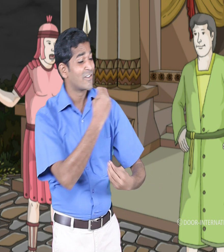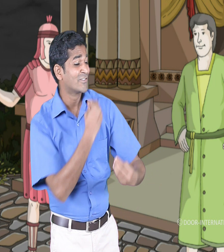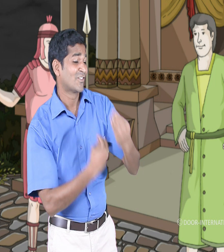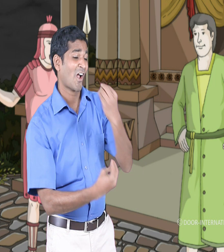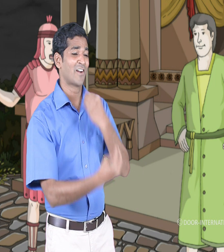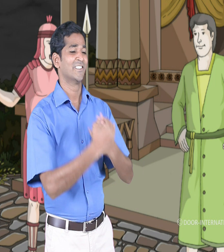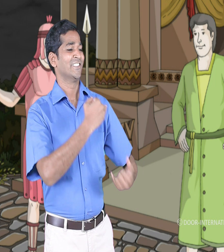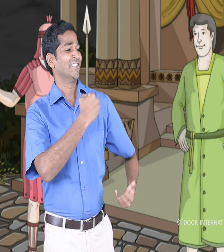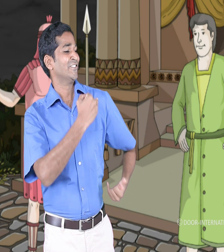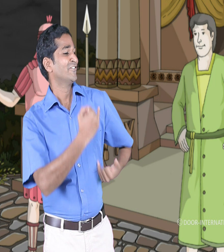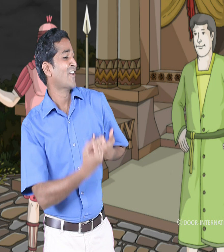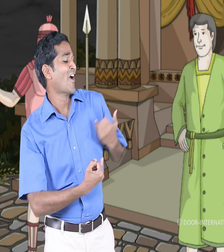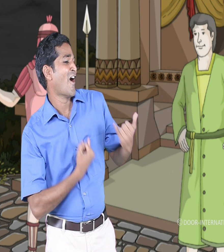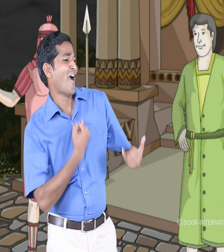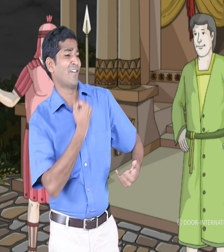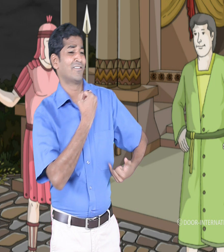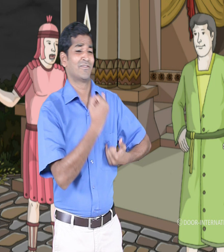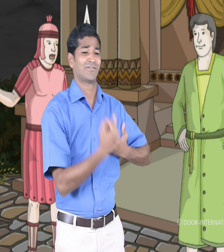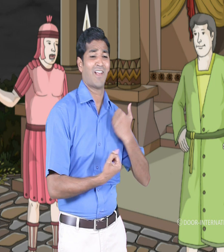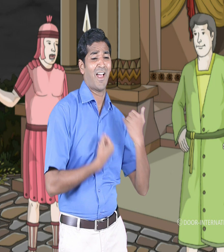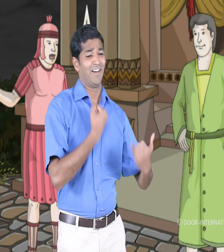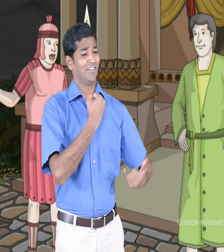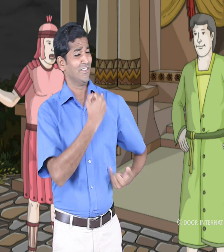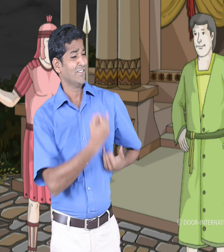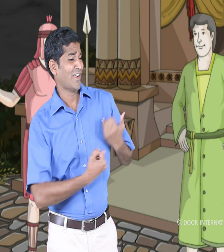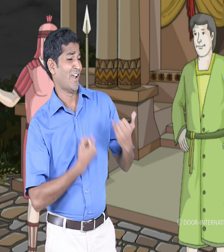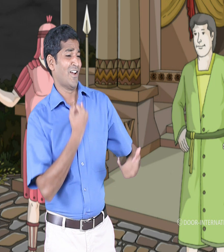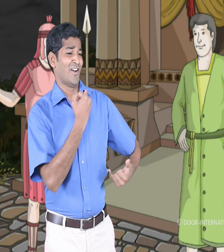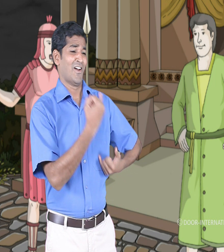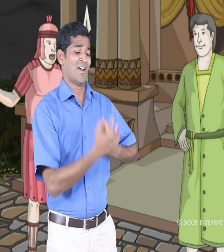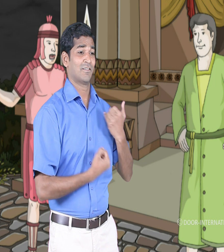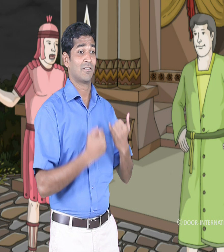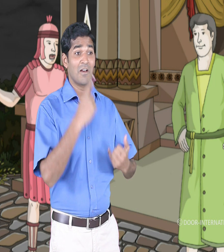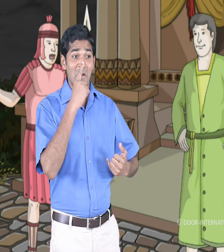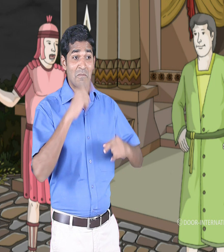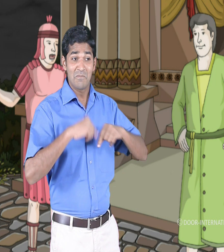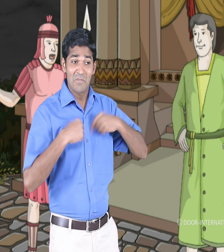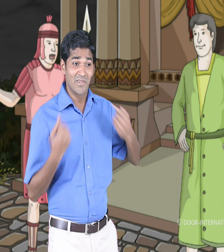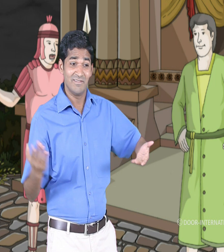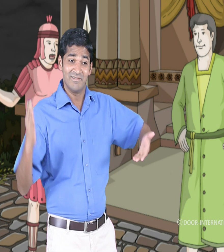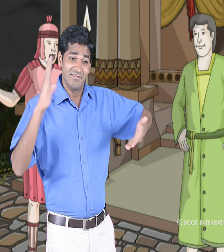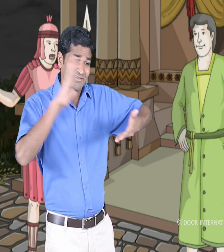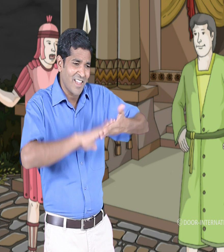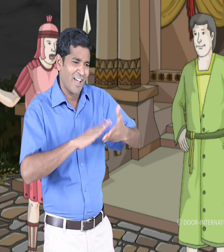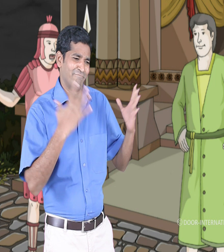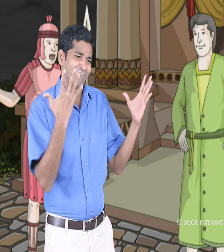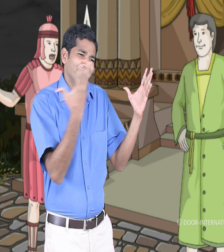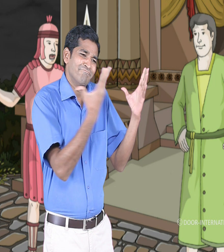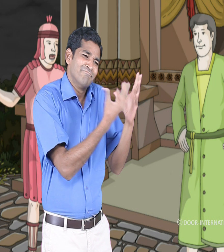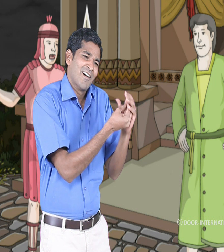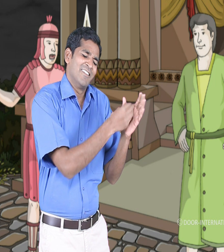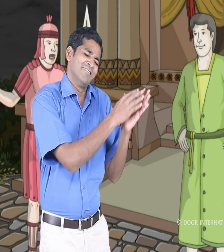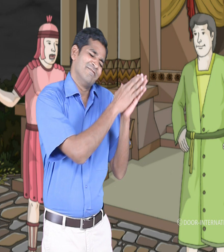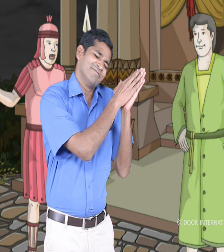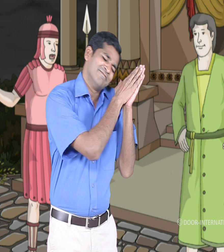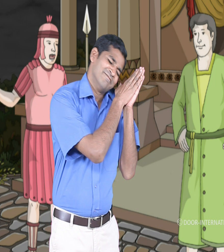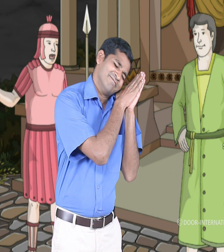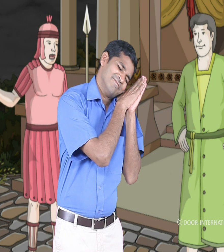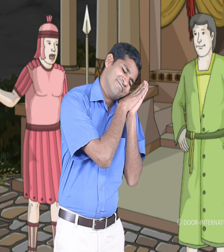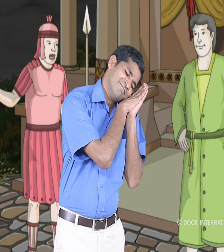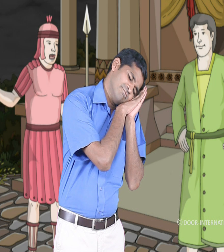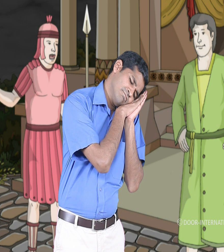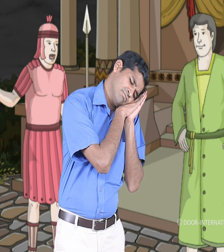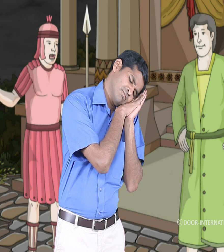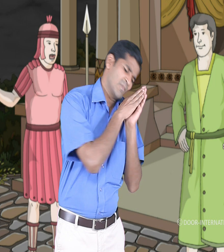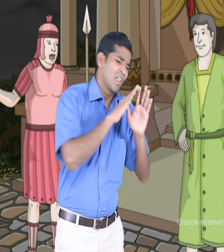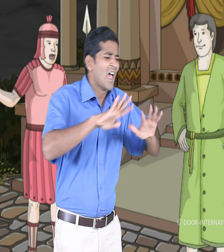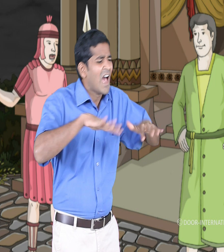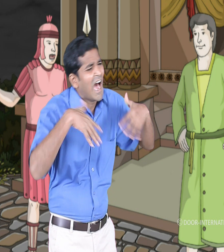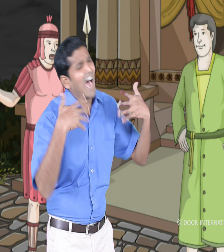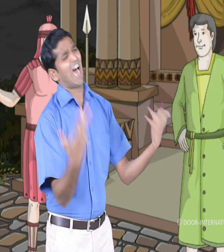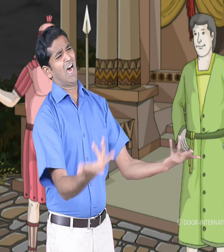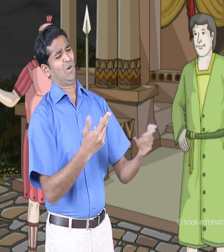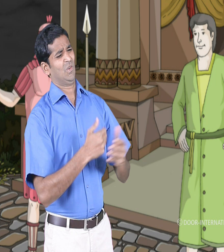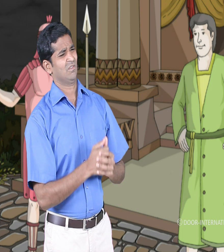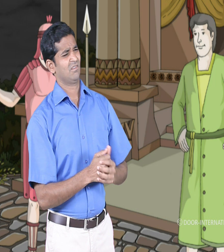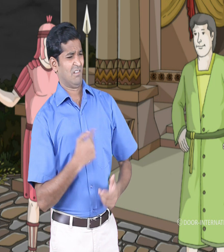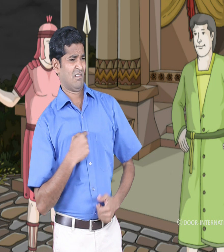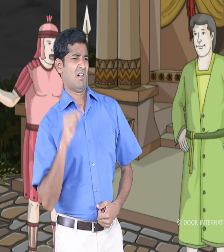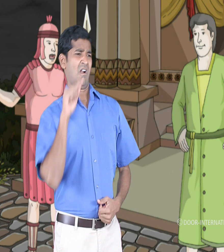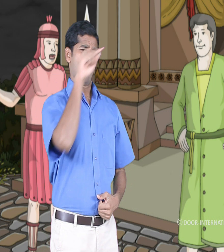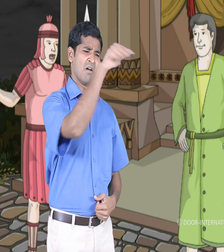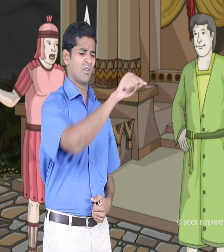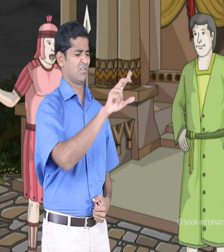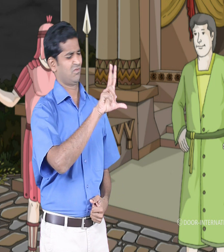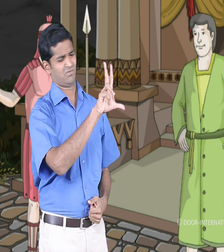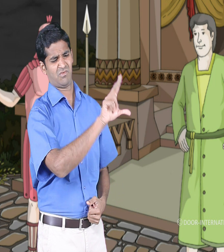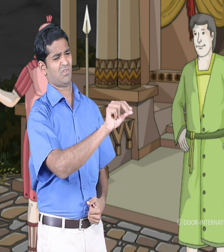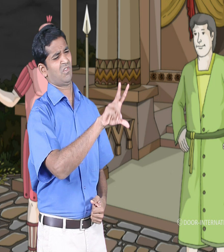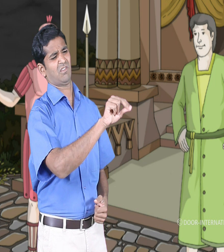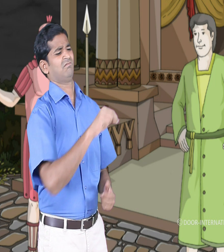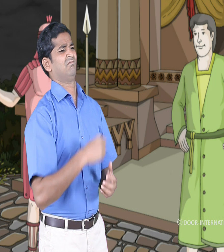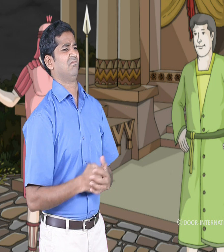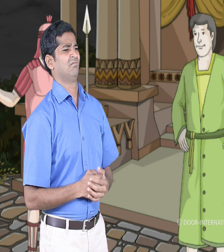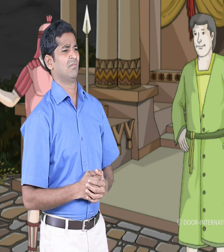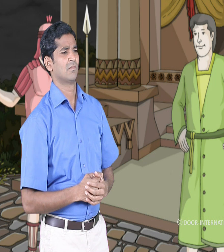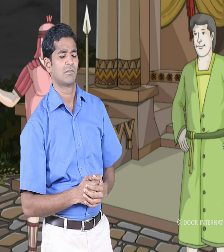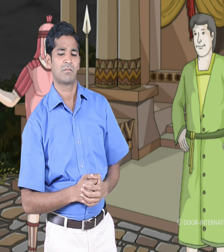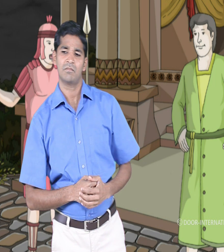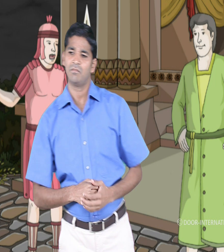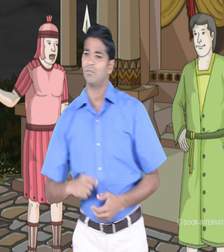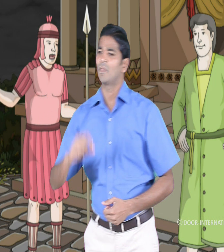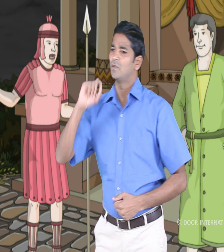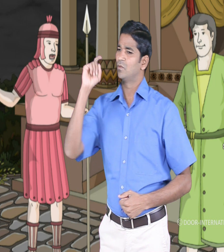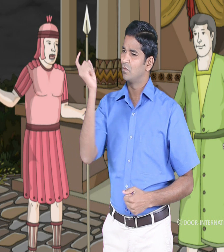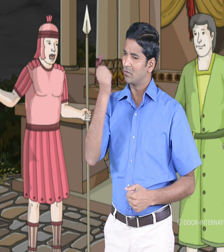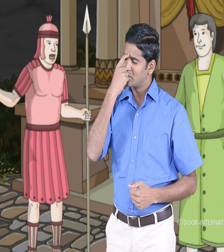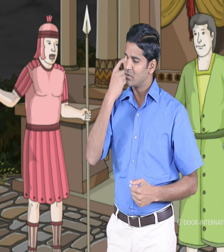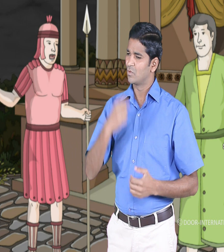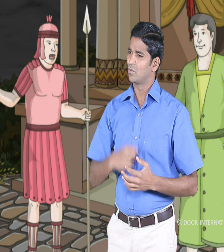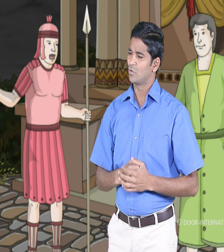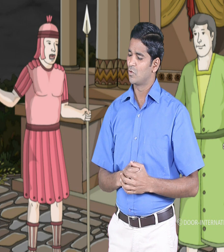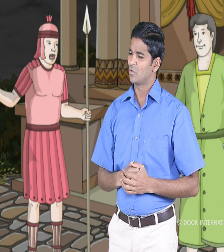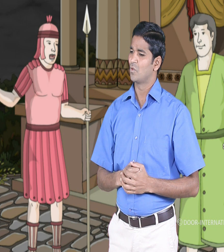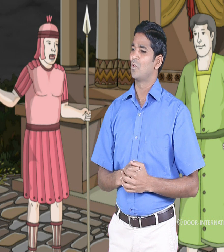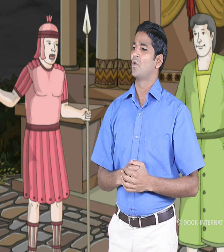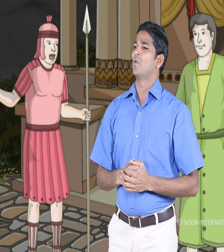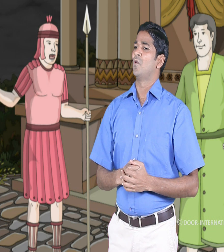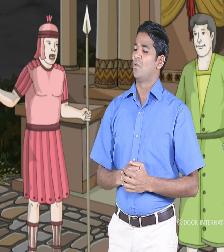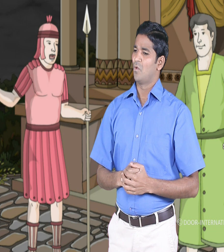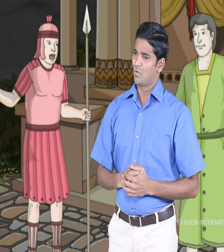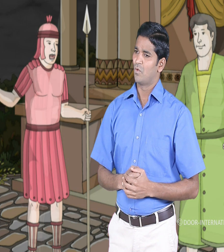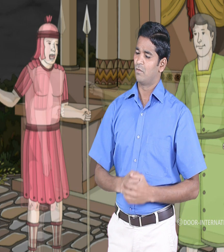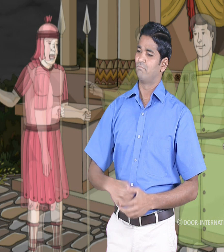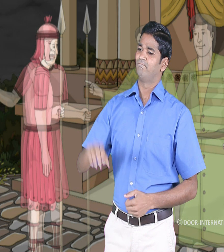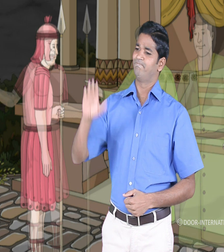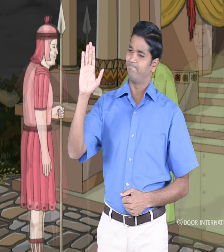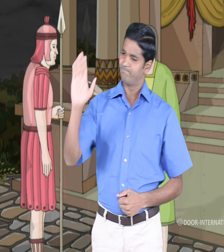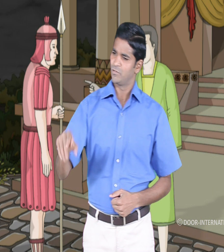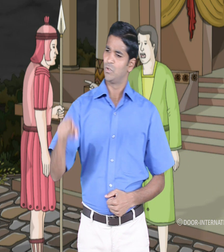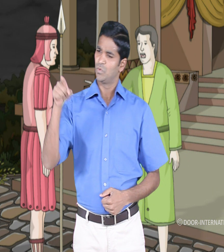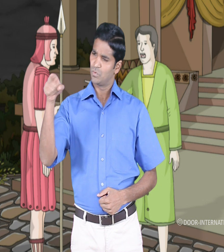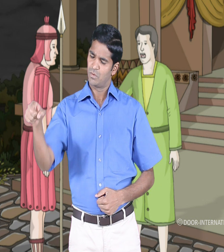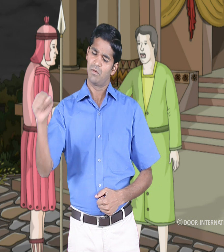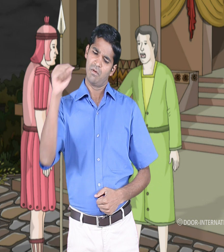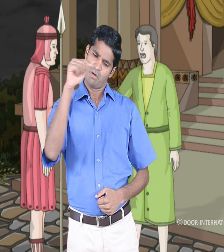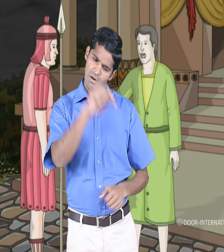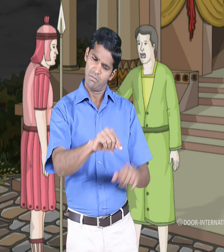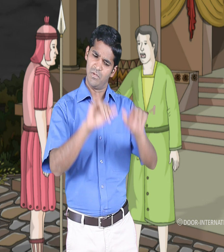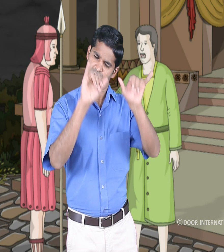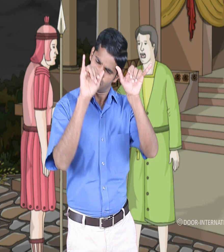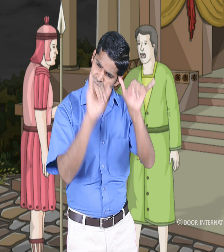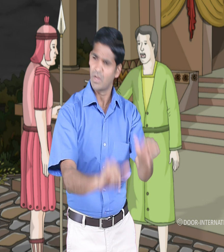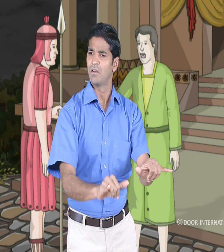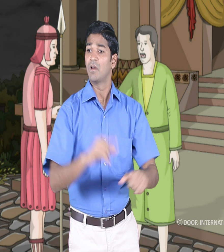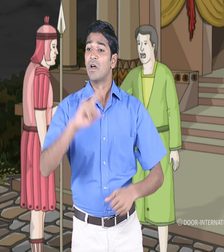As surely as you live, and as your soul lives, I will not do such a thing!”